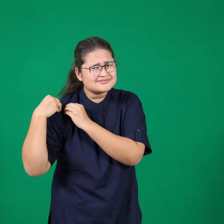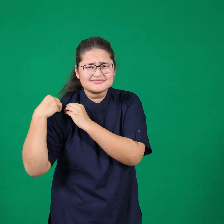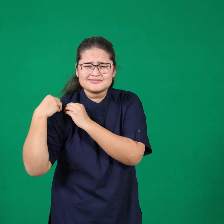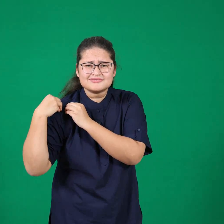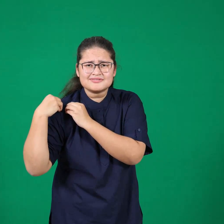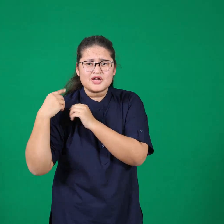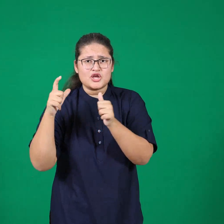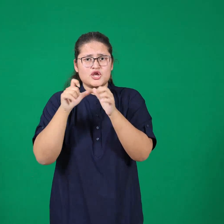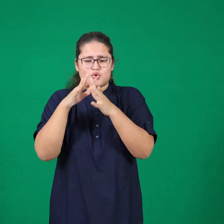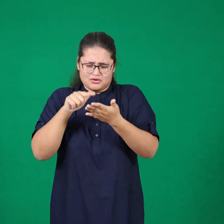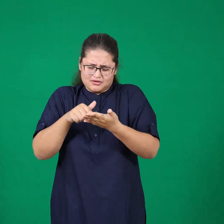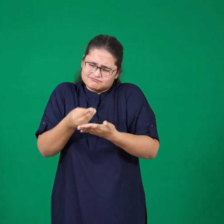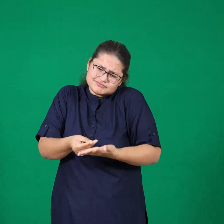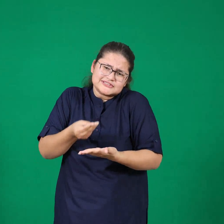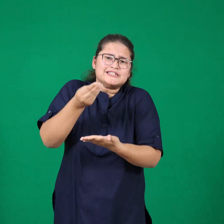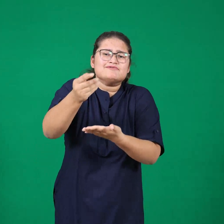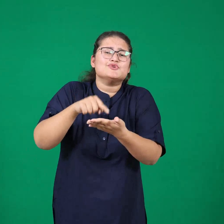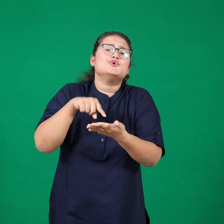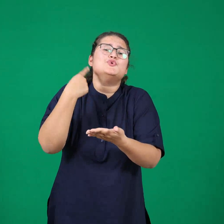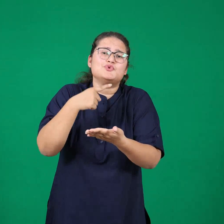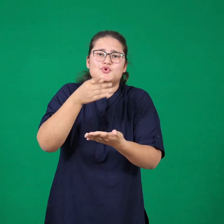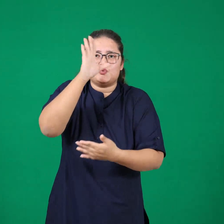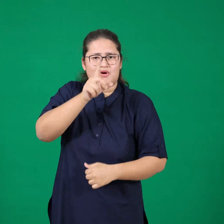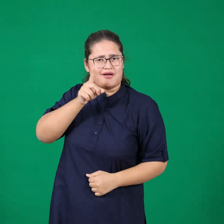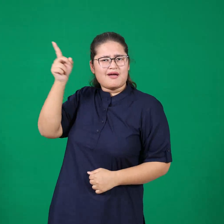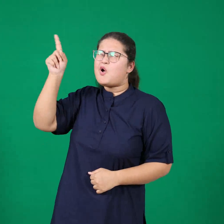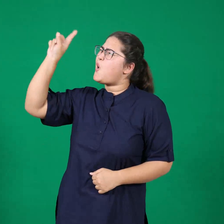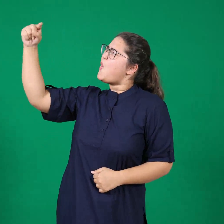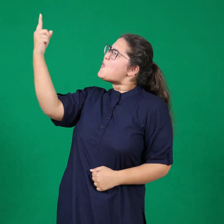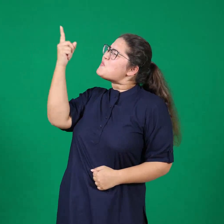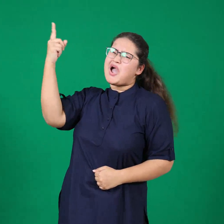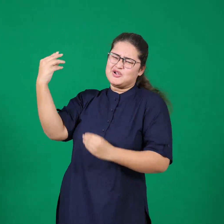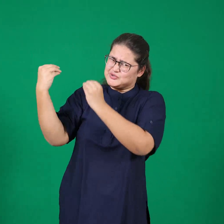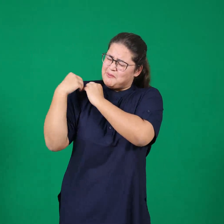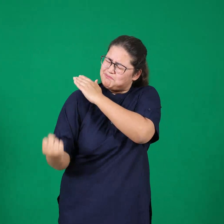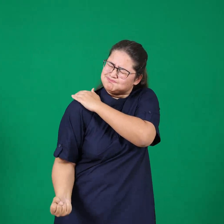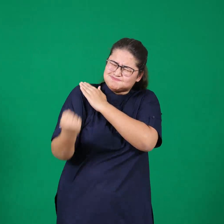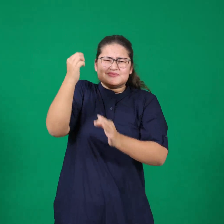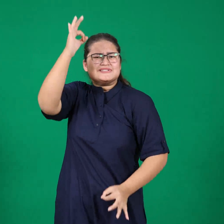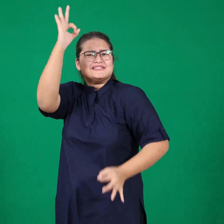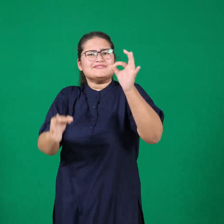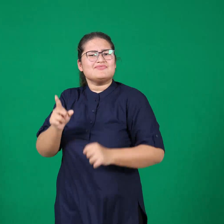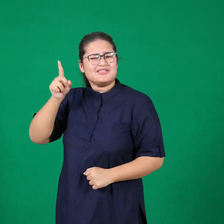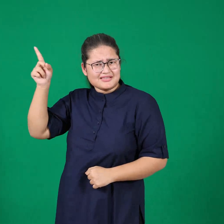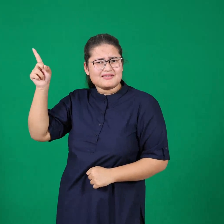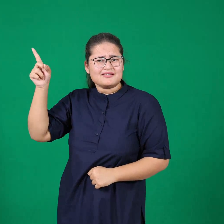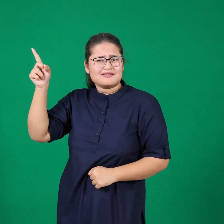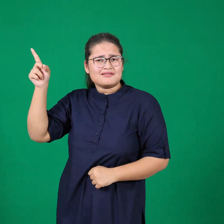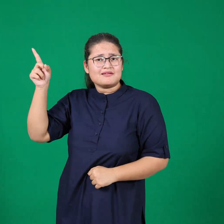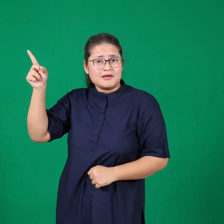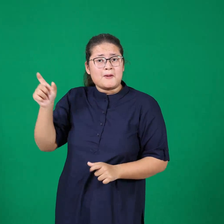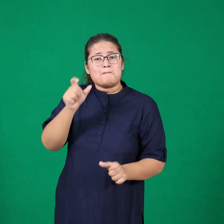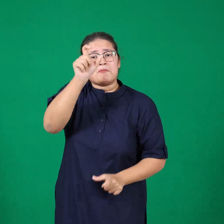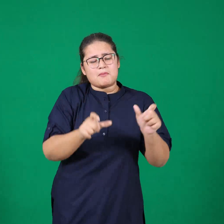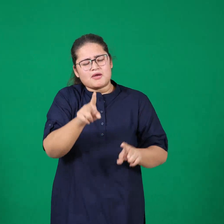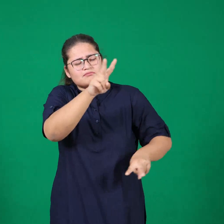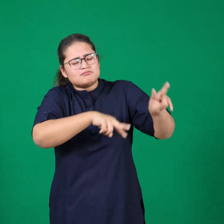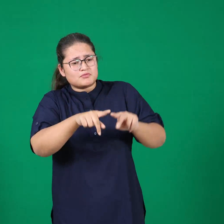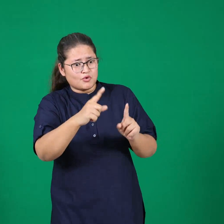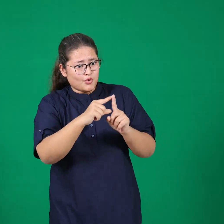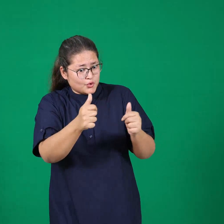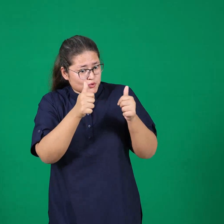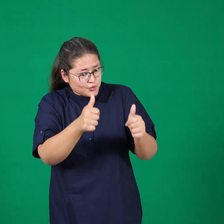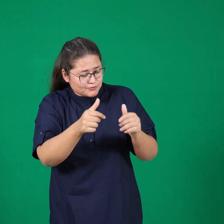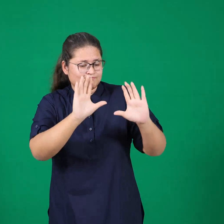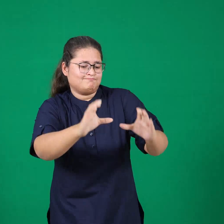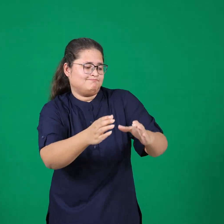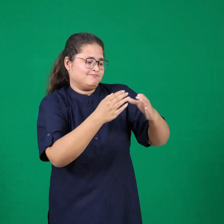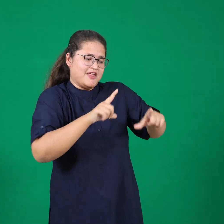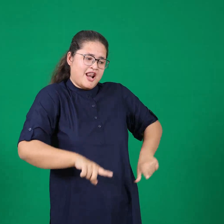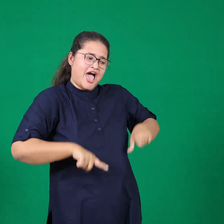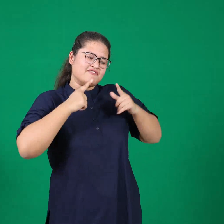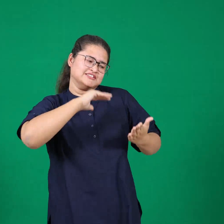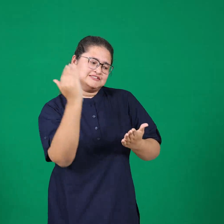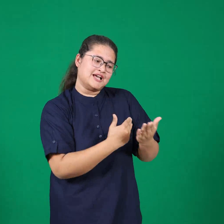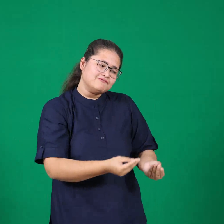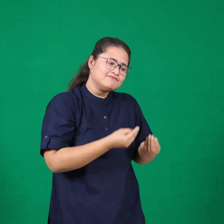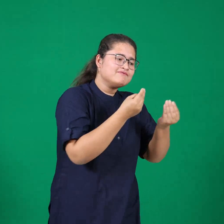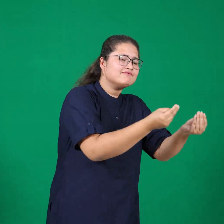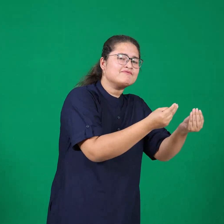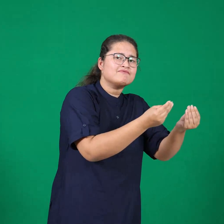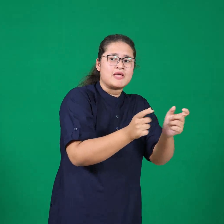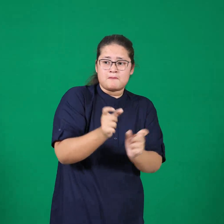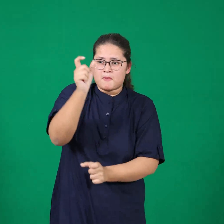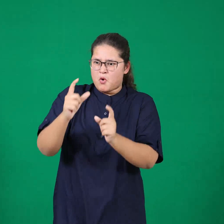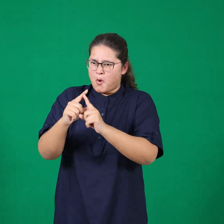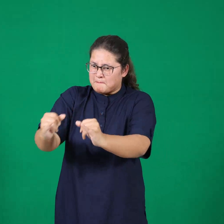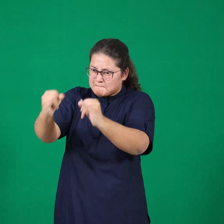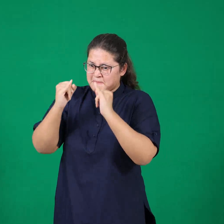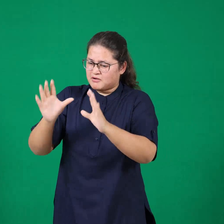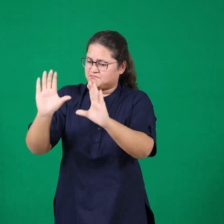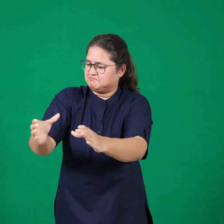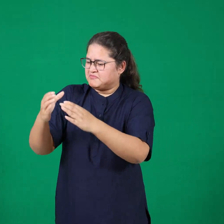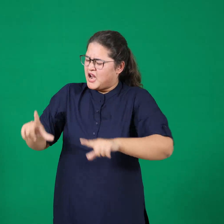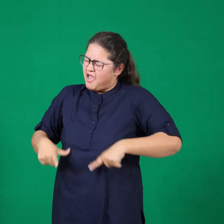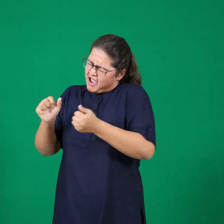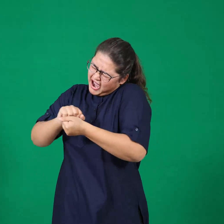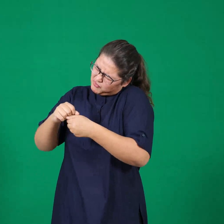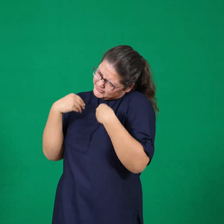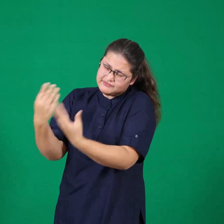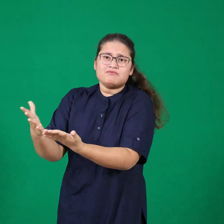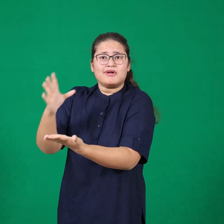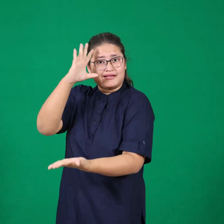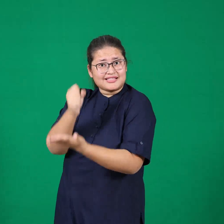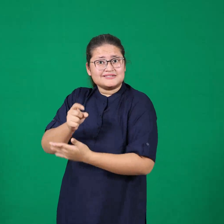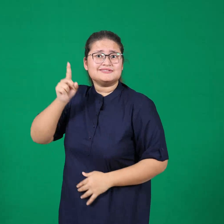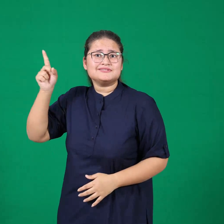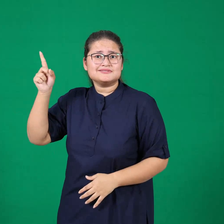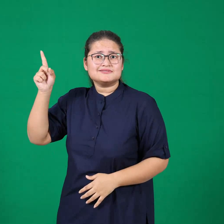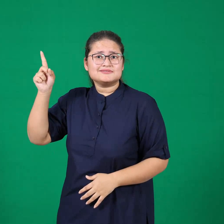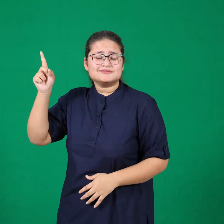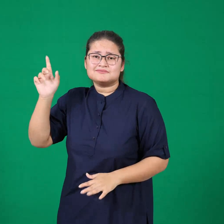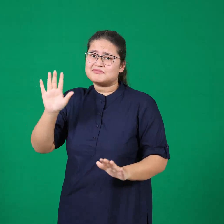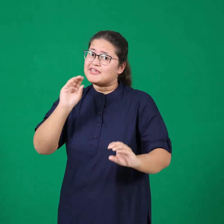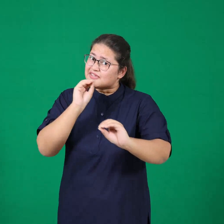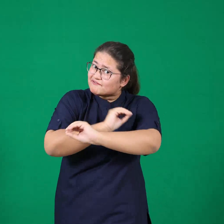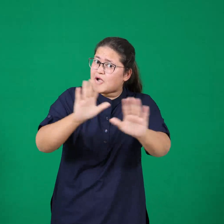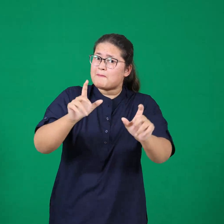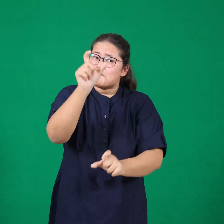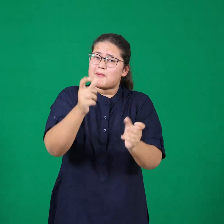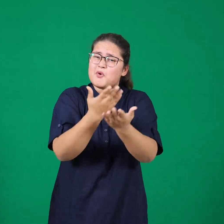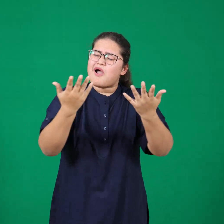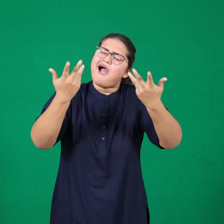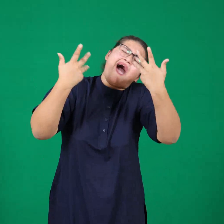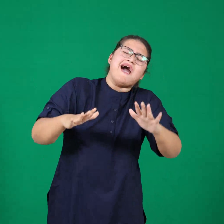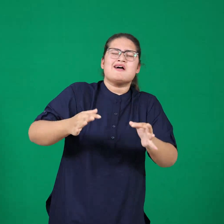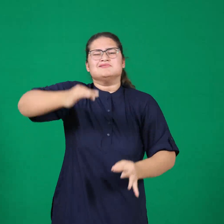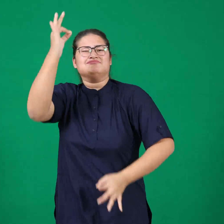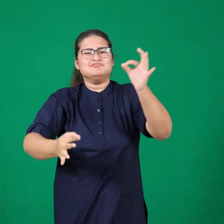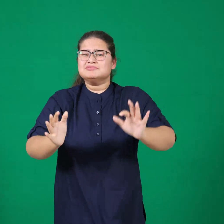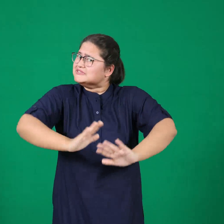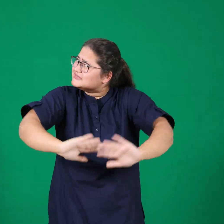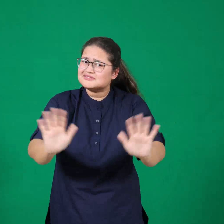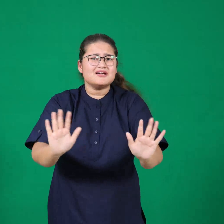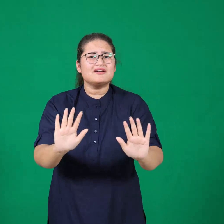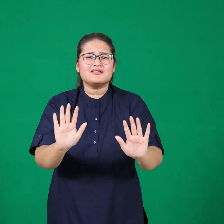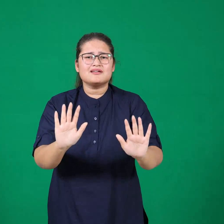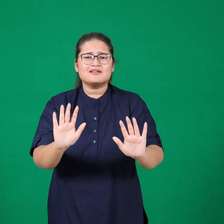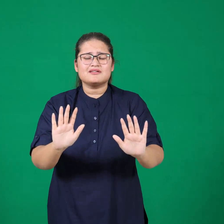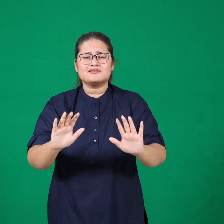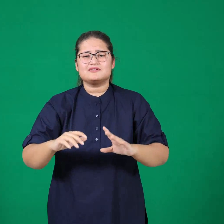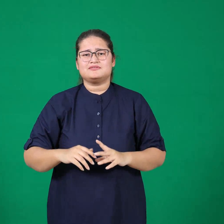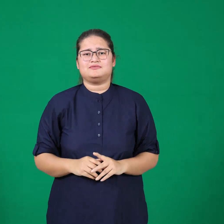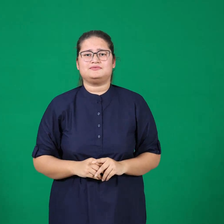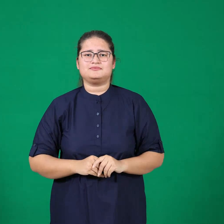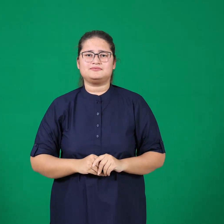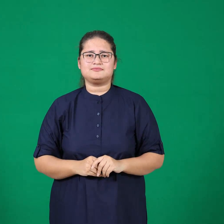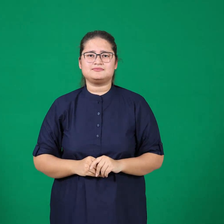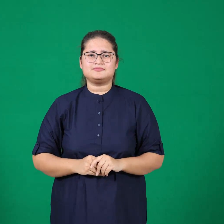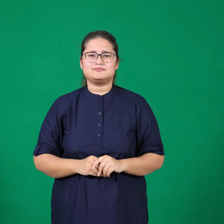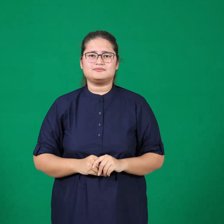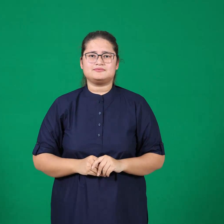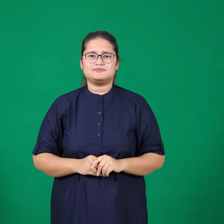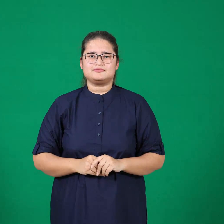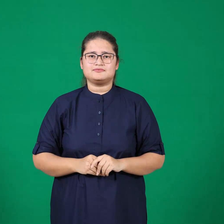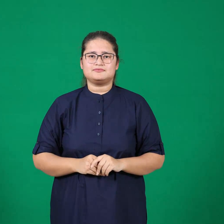There is only one Lawgiver and Judge, the One who is able to save and destroy. But who are you to judge your neighbor?